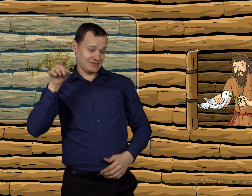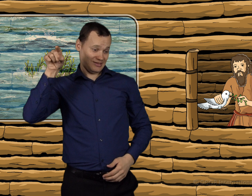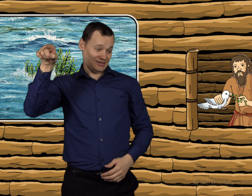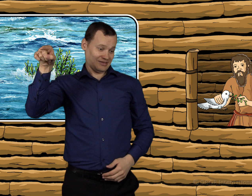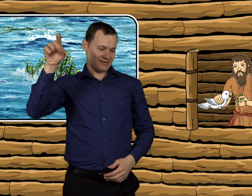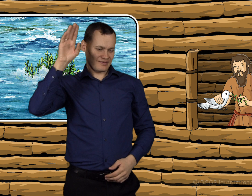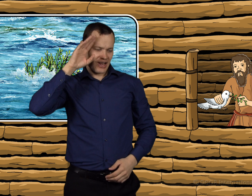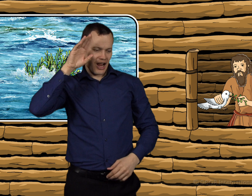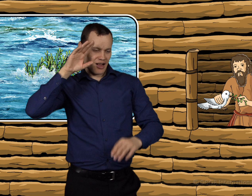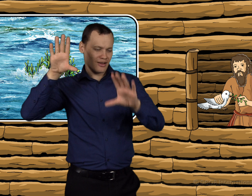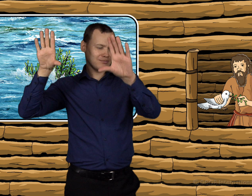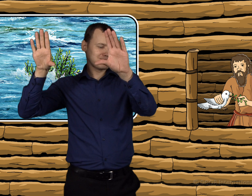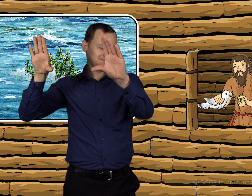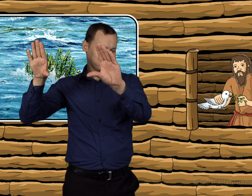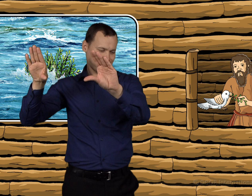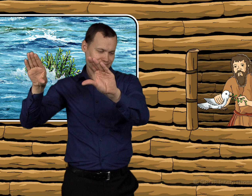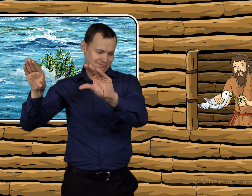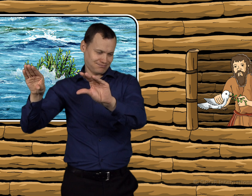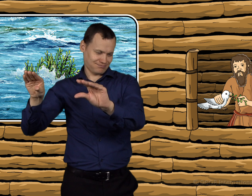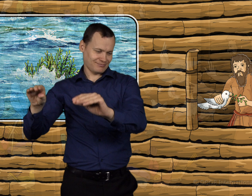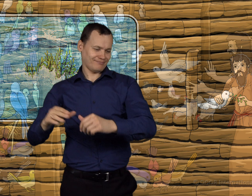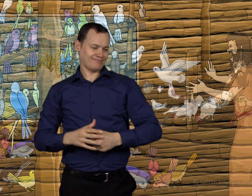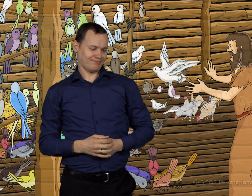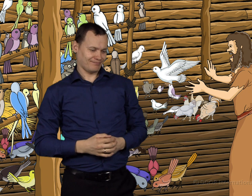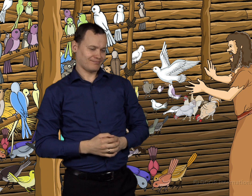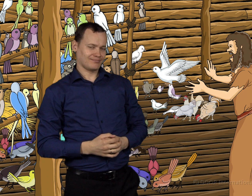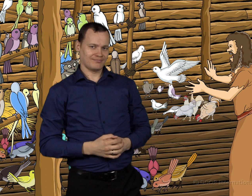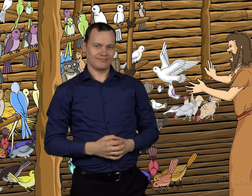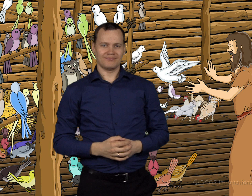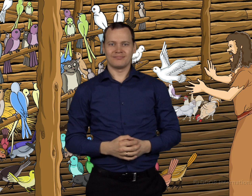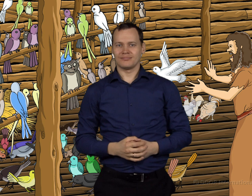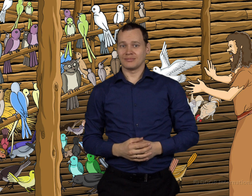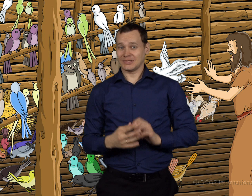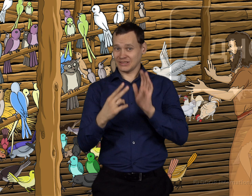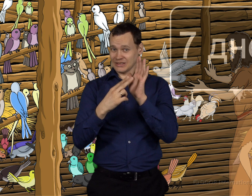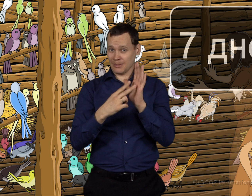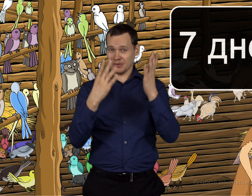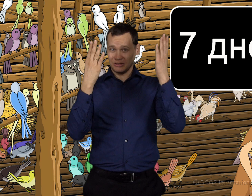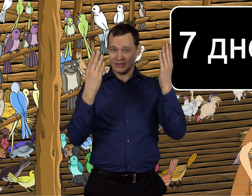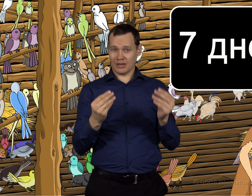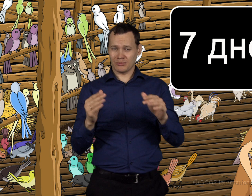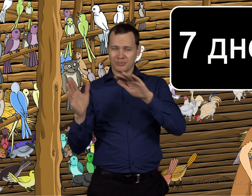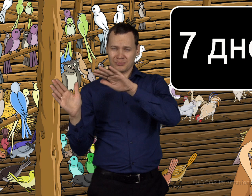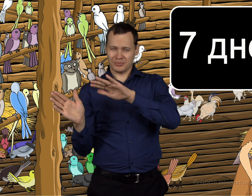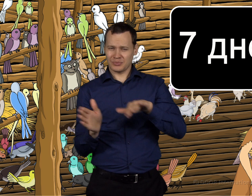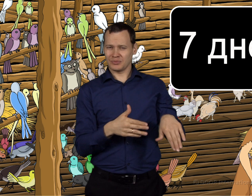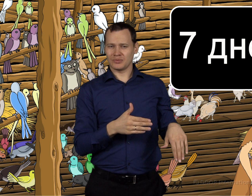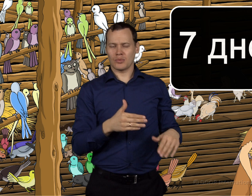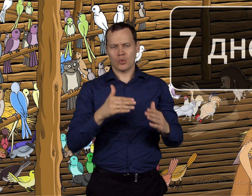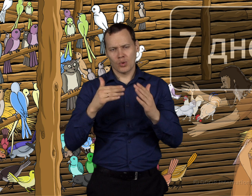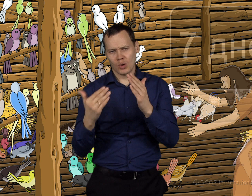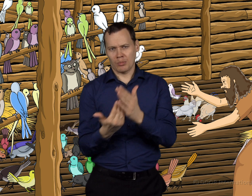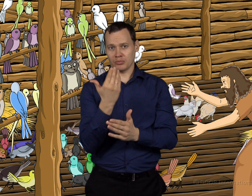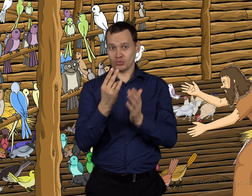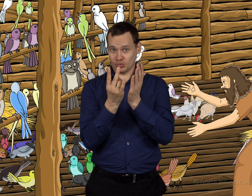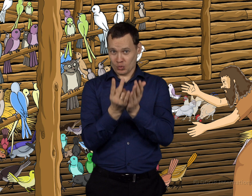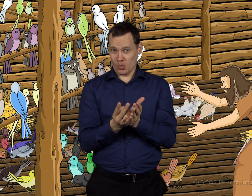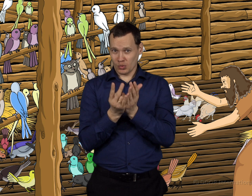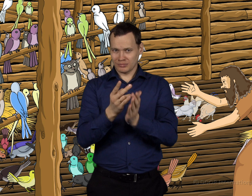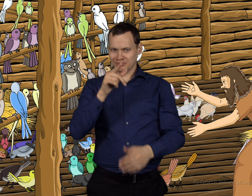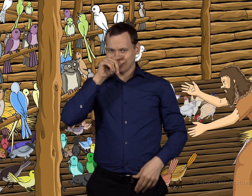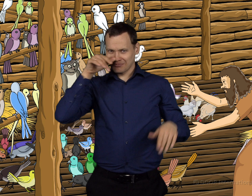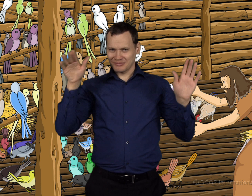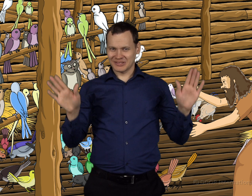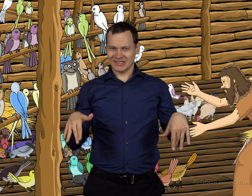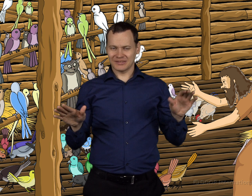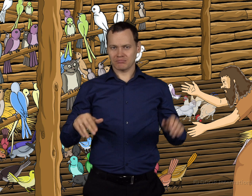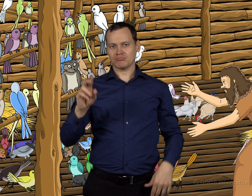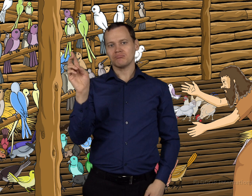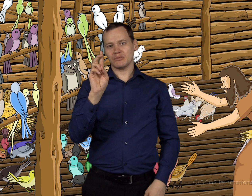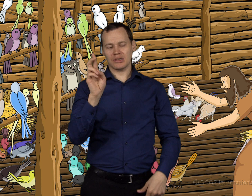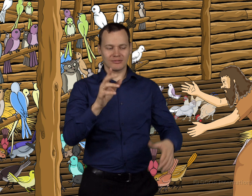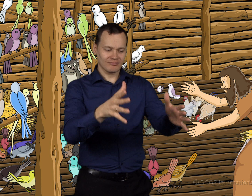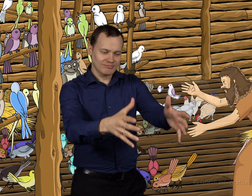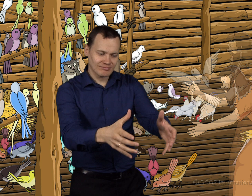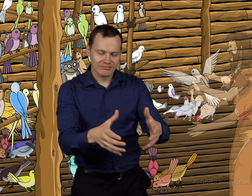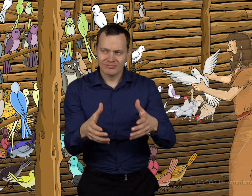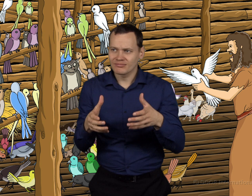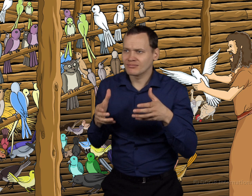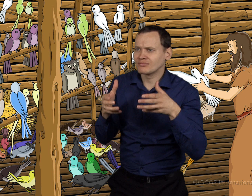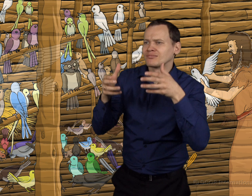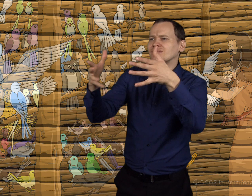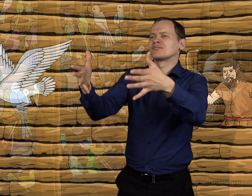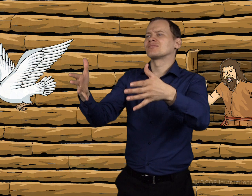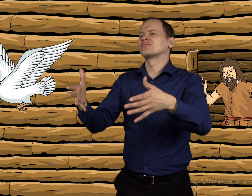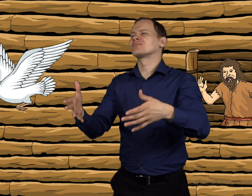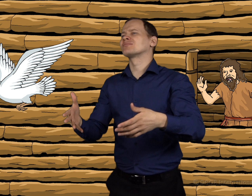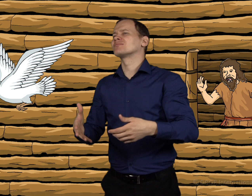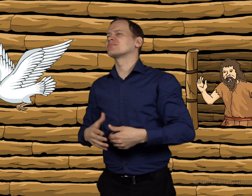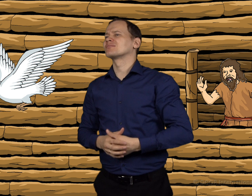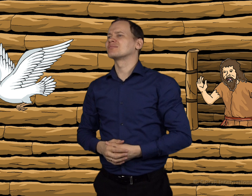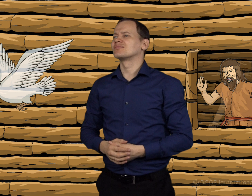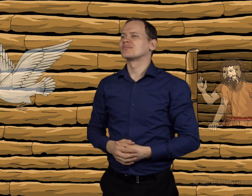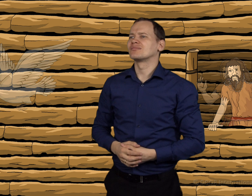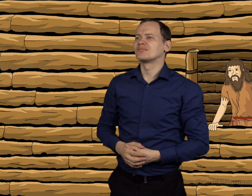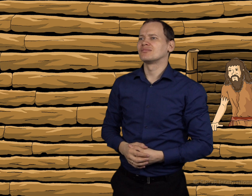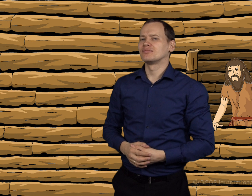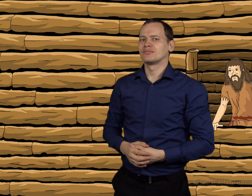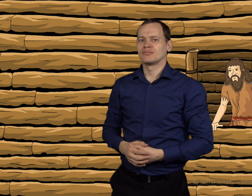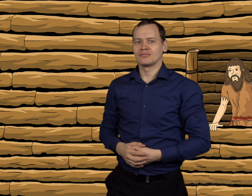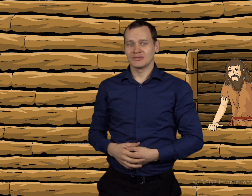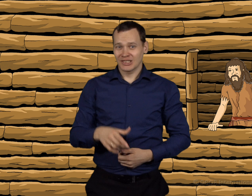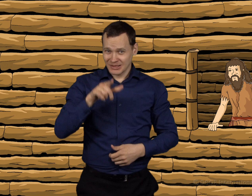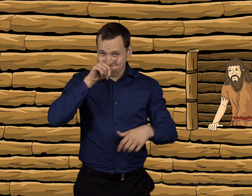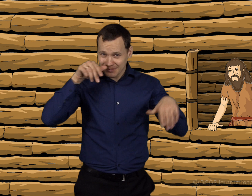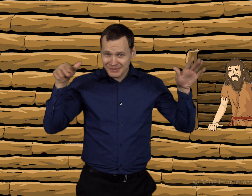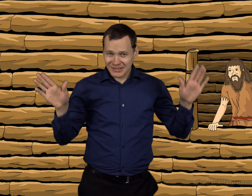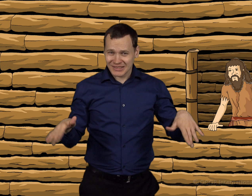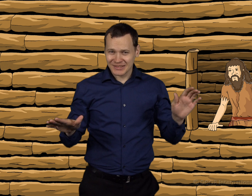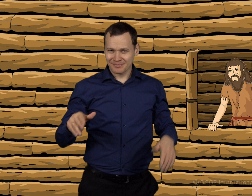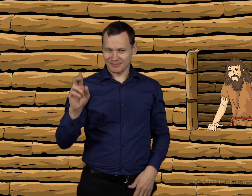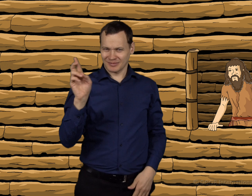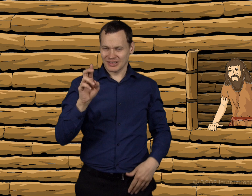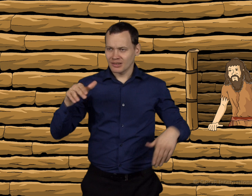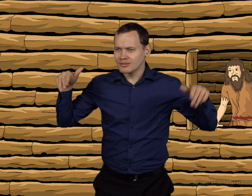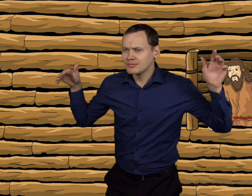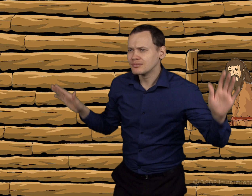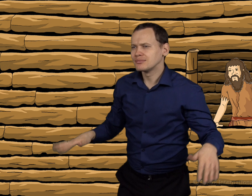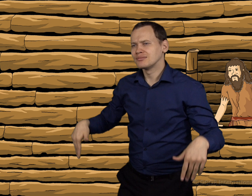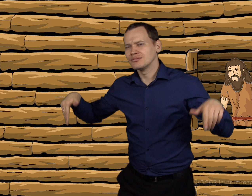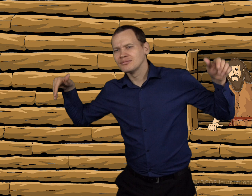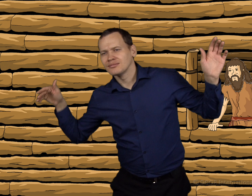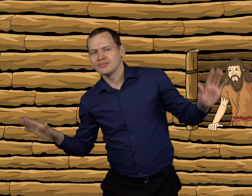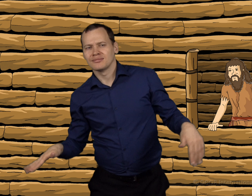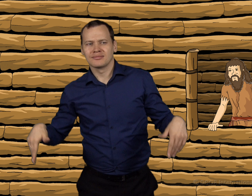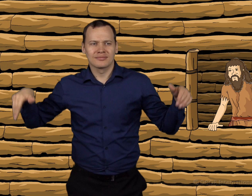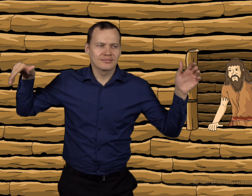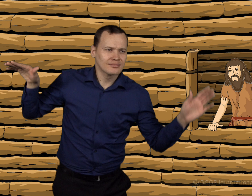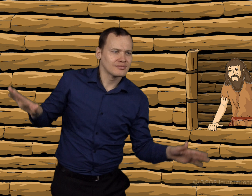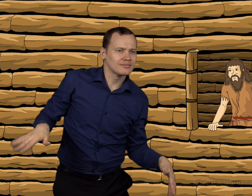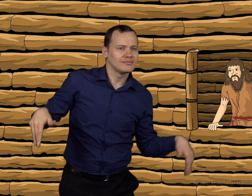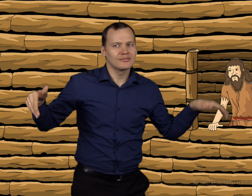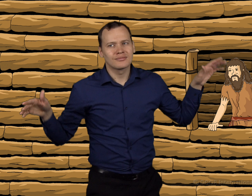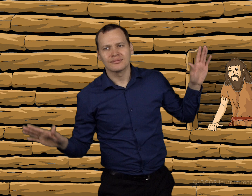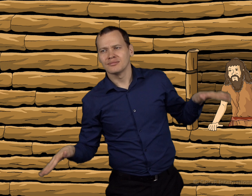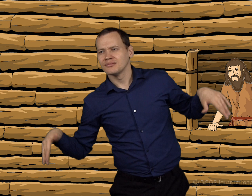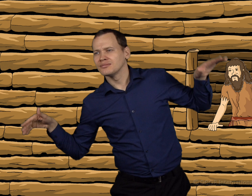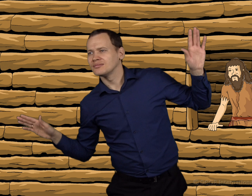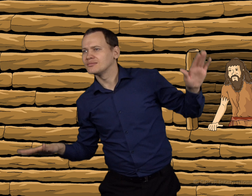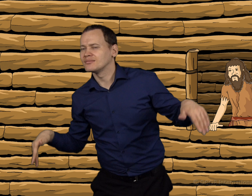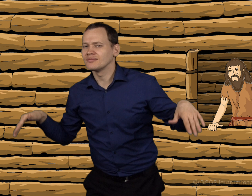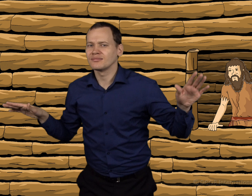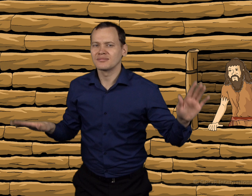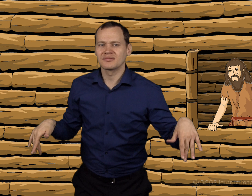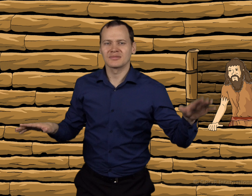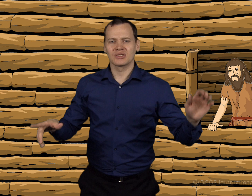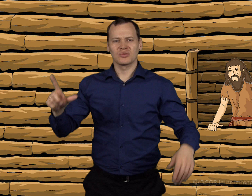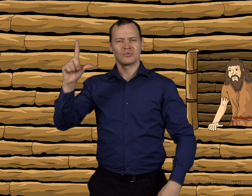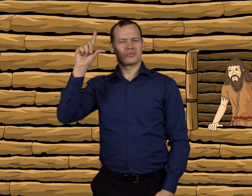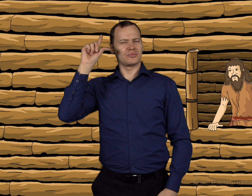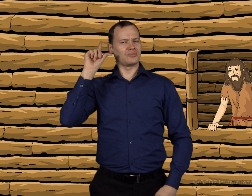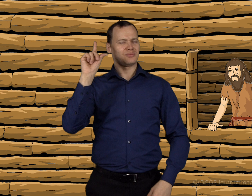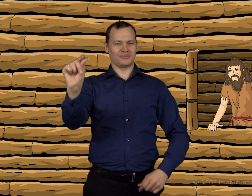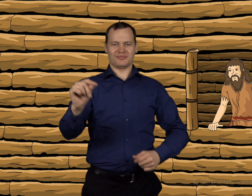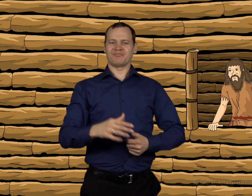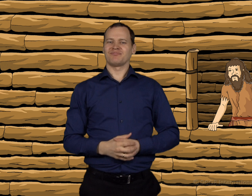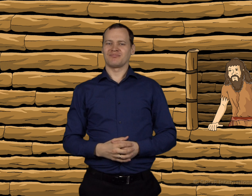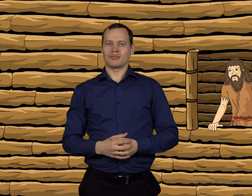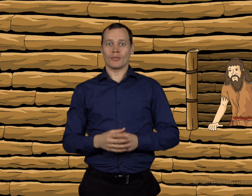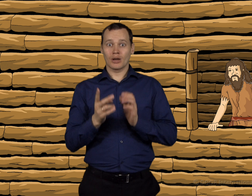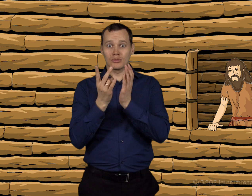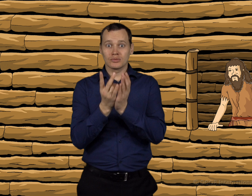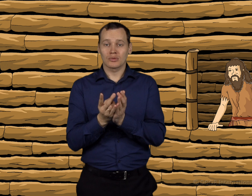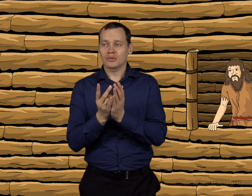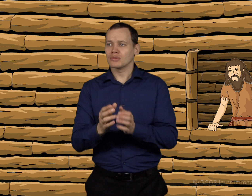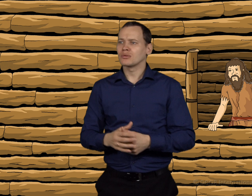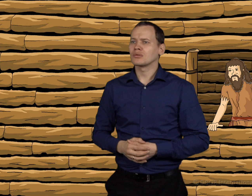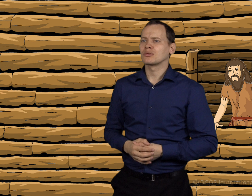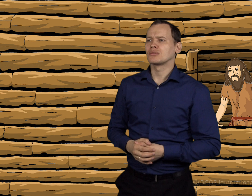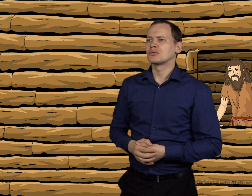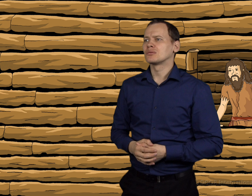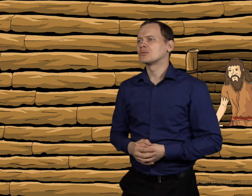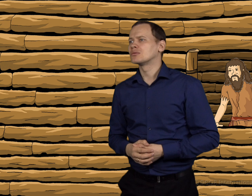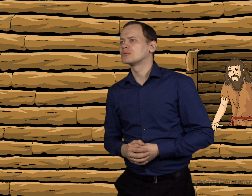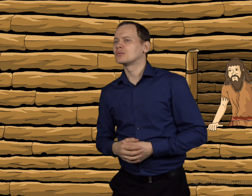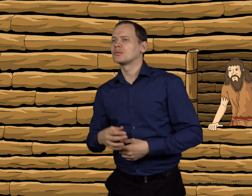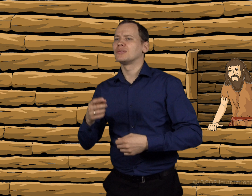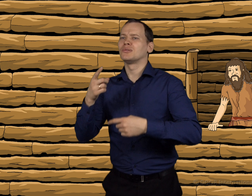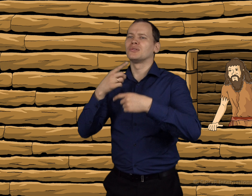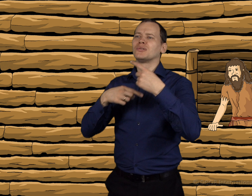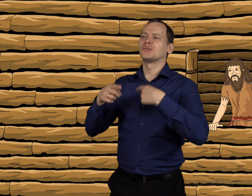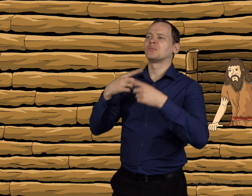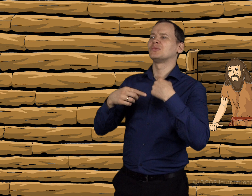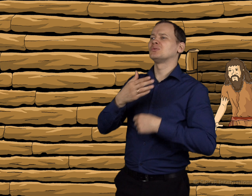And Noah waited seven more days and sent out the dove again, but this time she did not return to him.